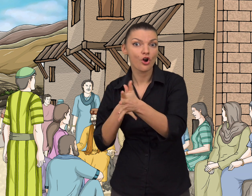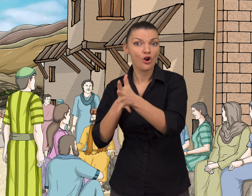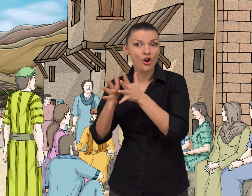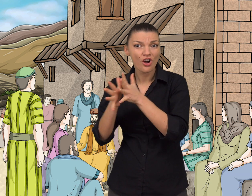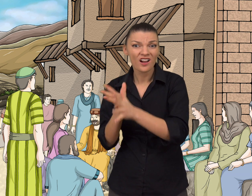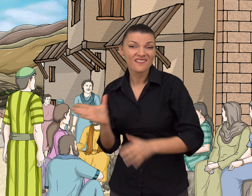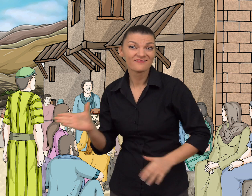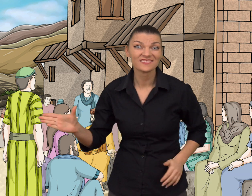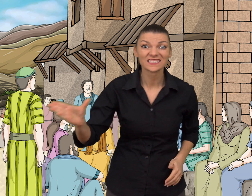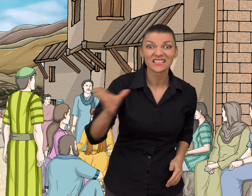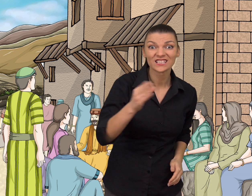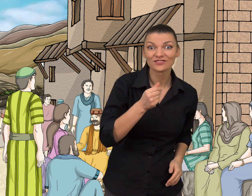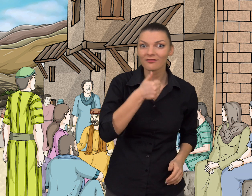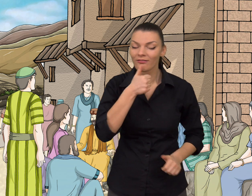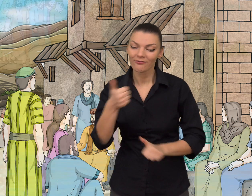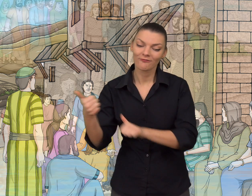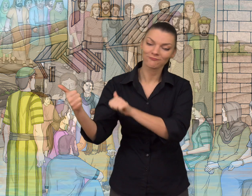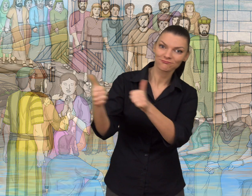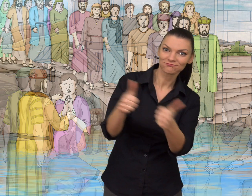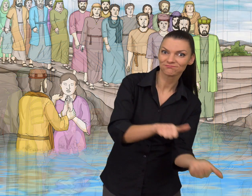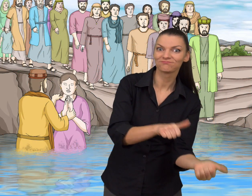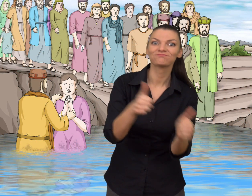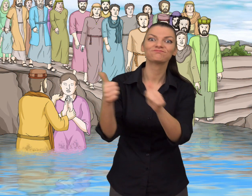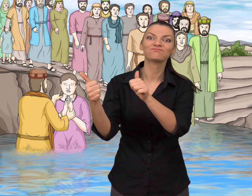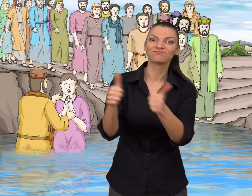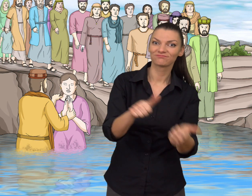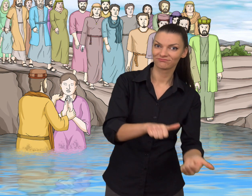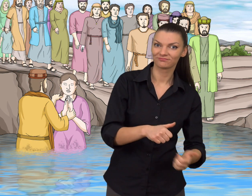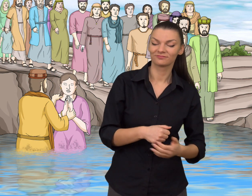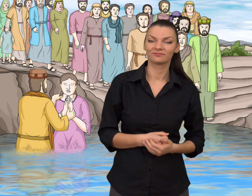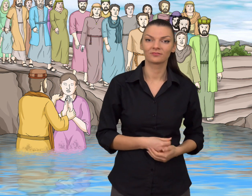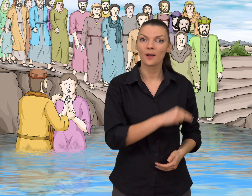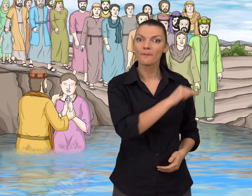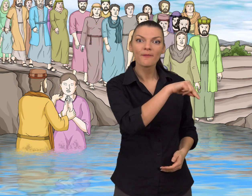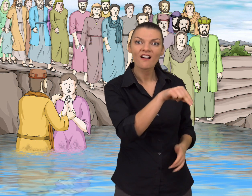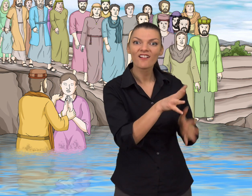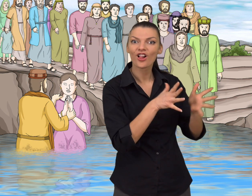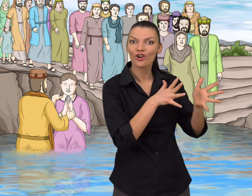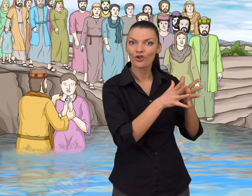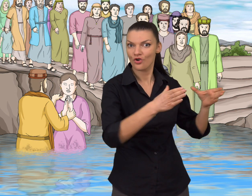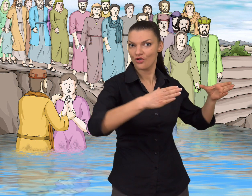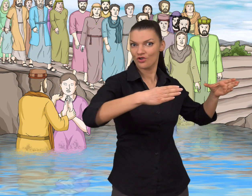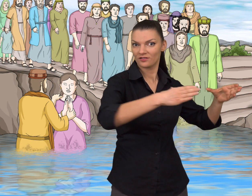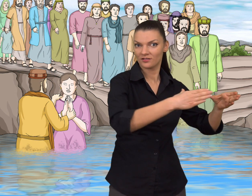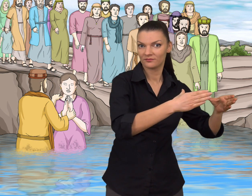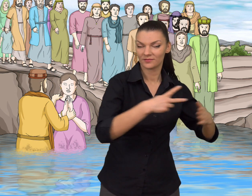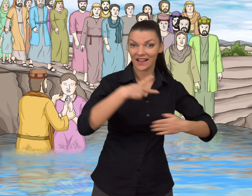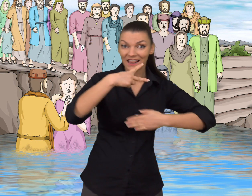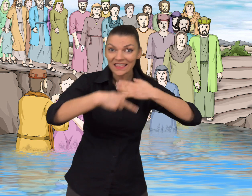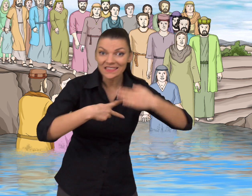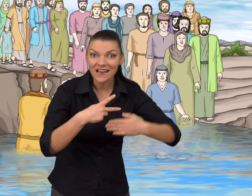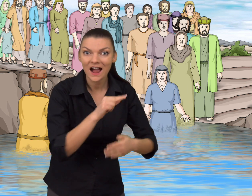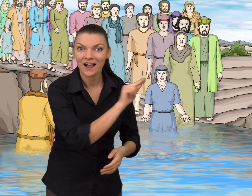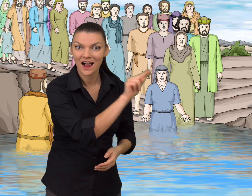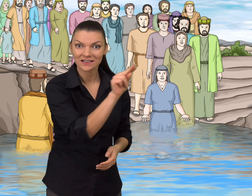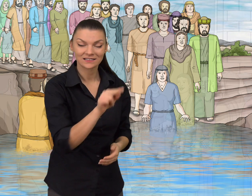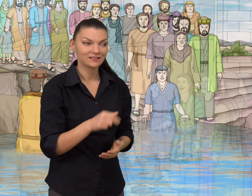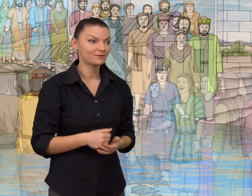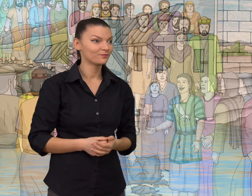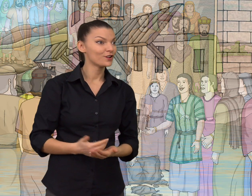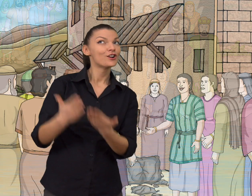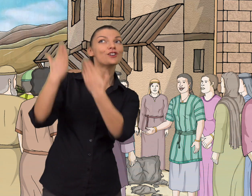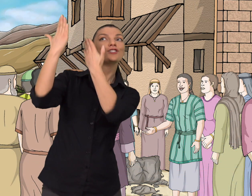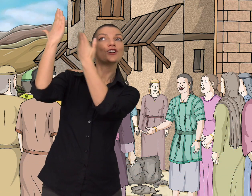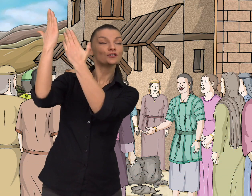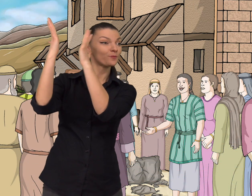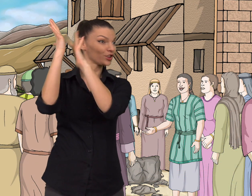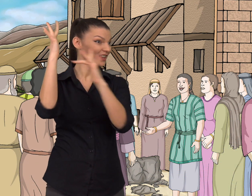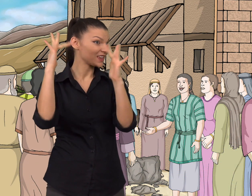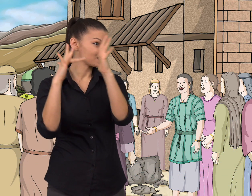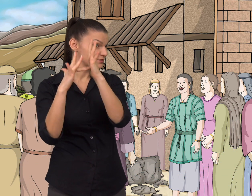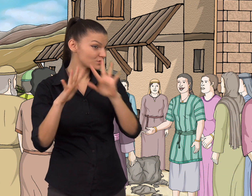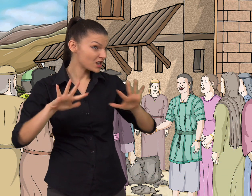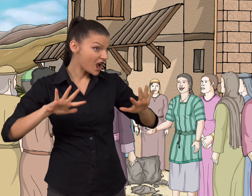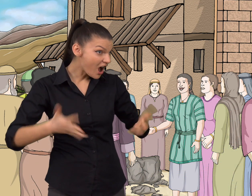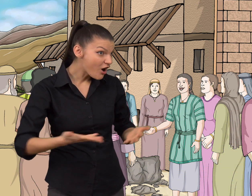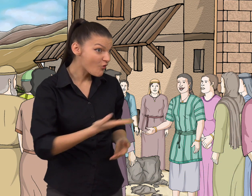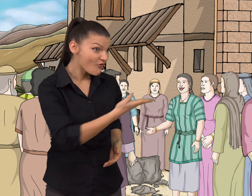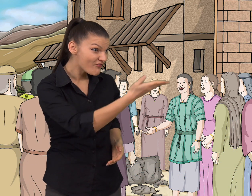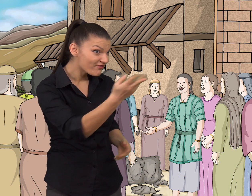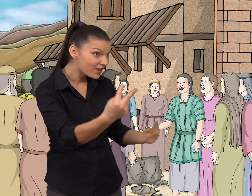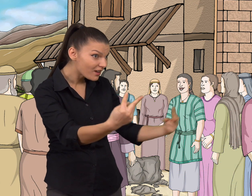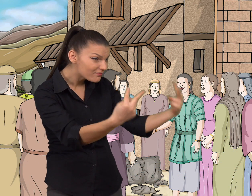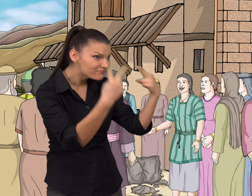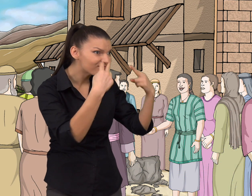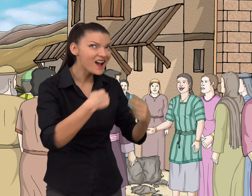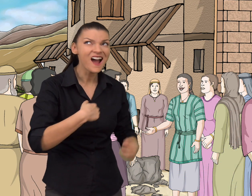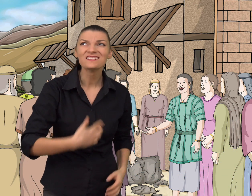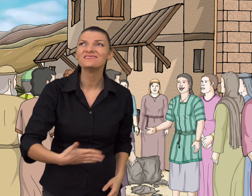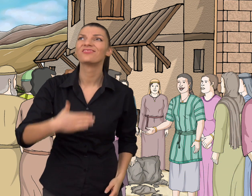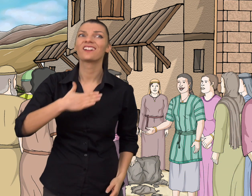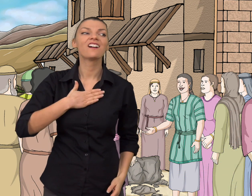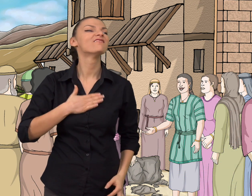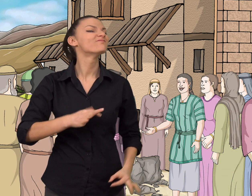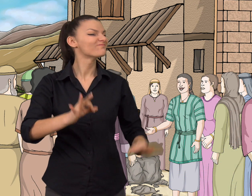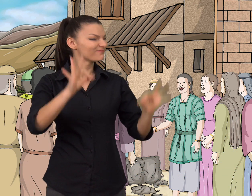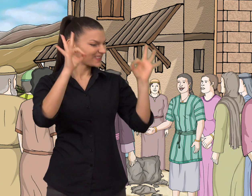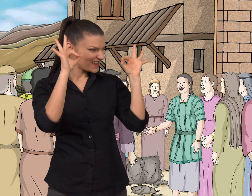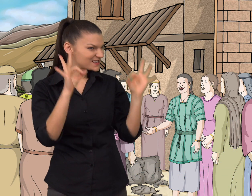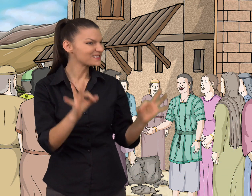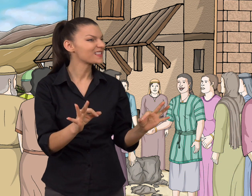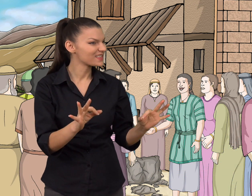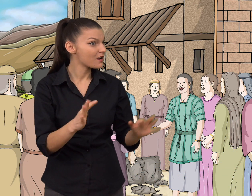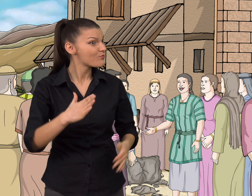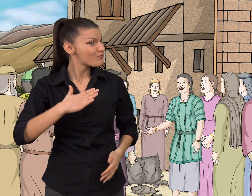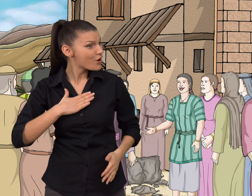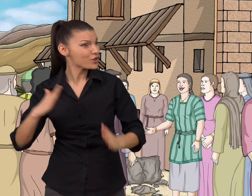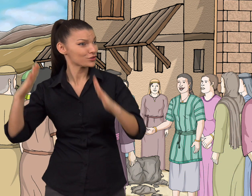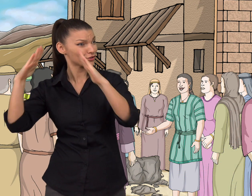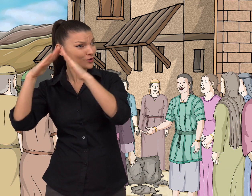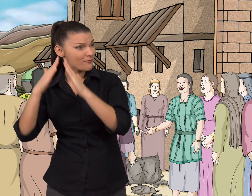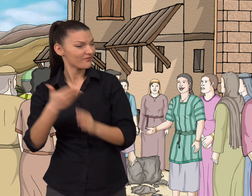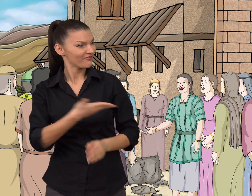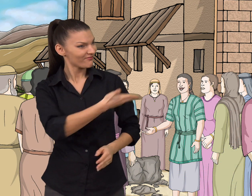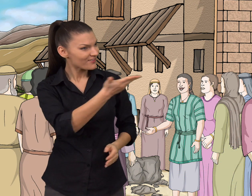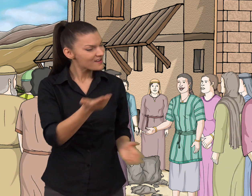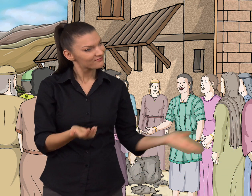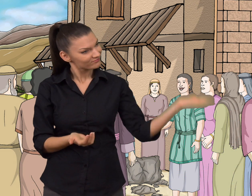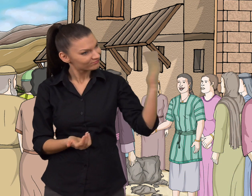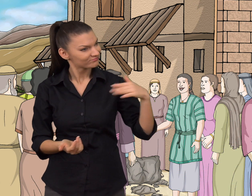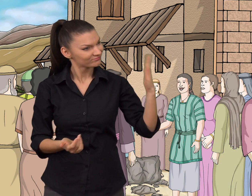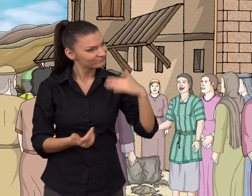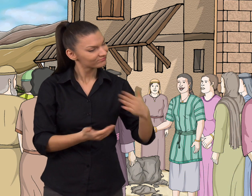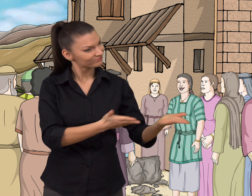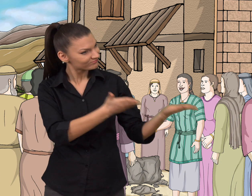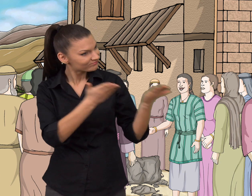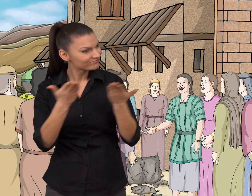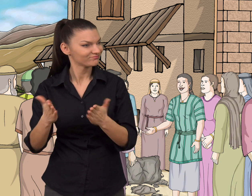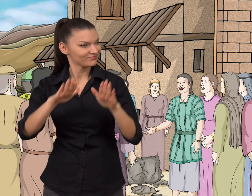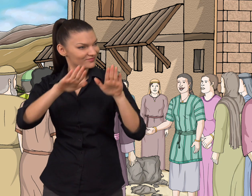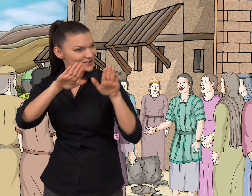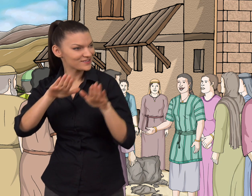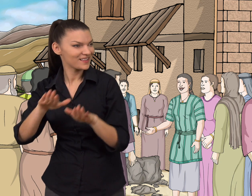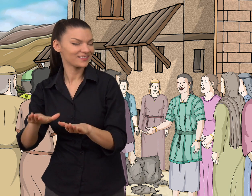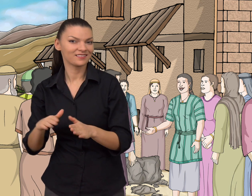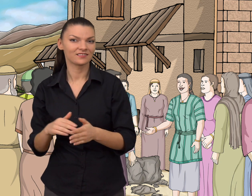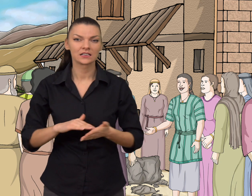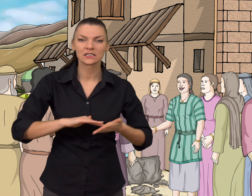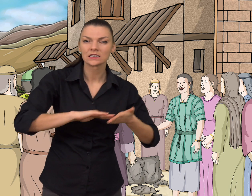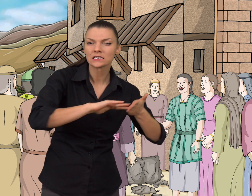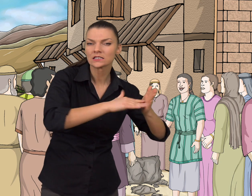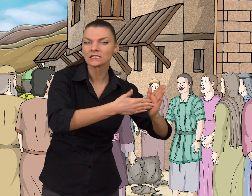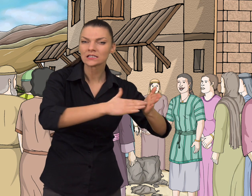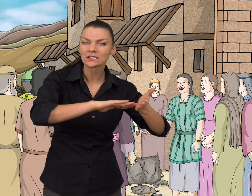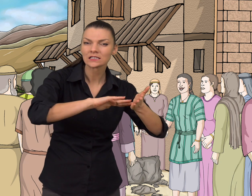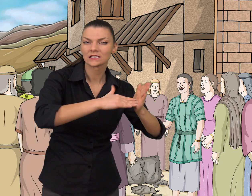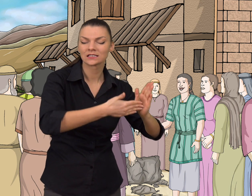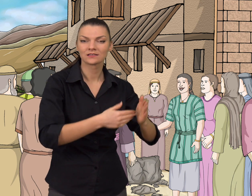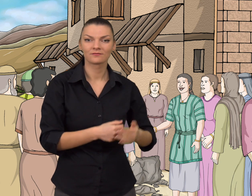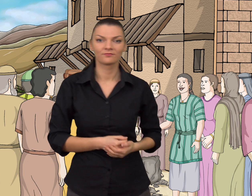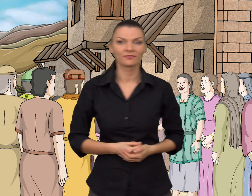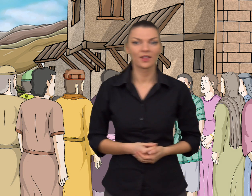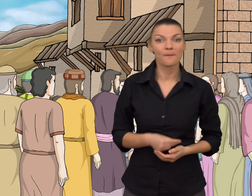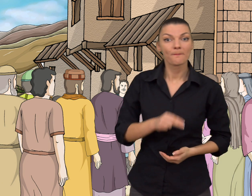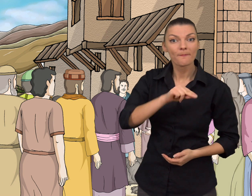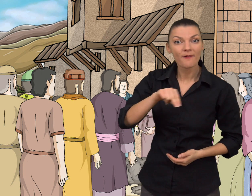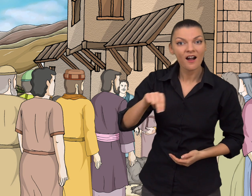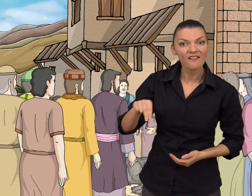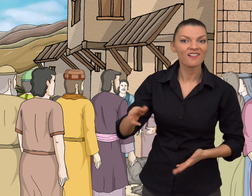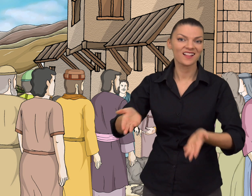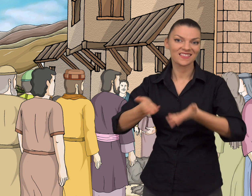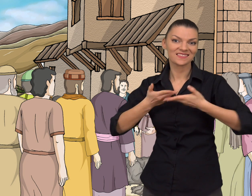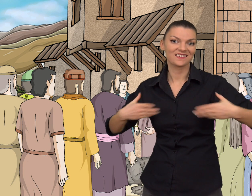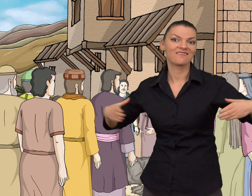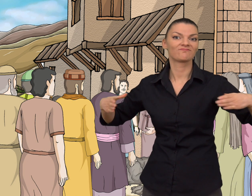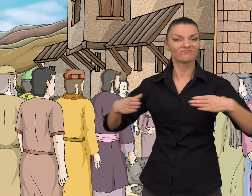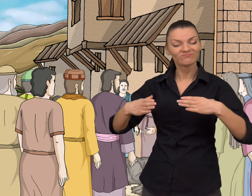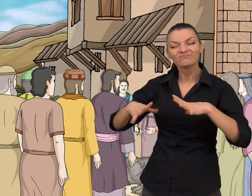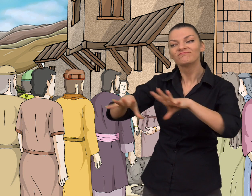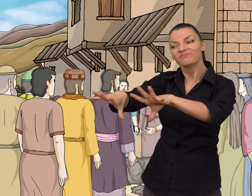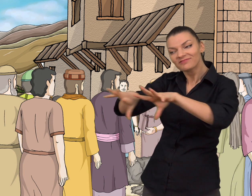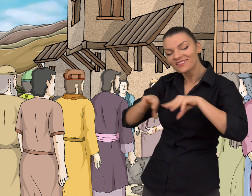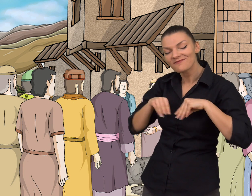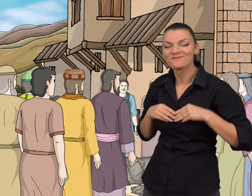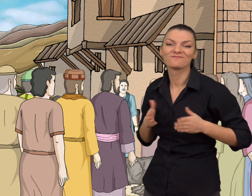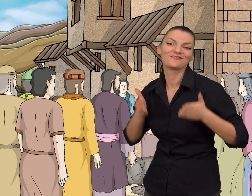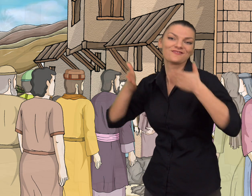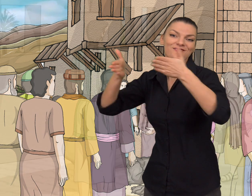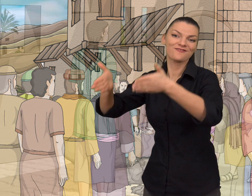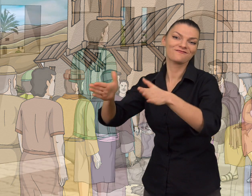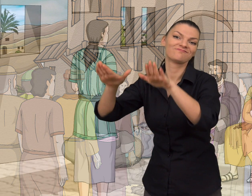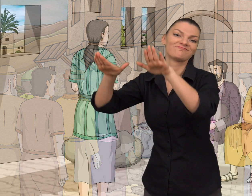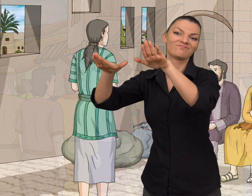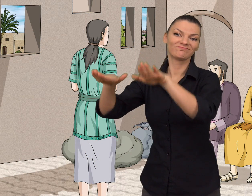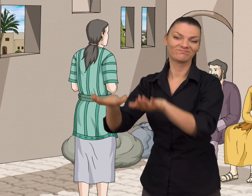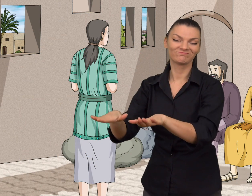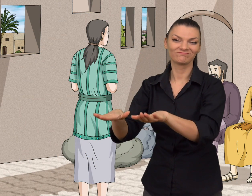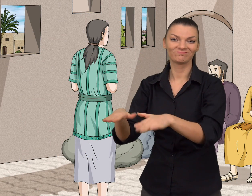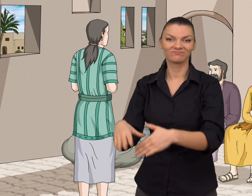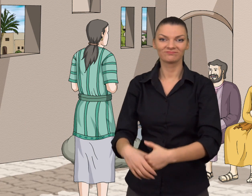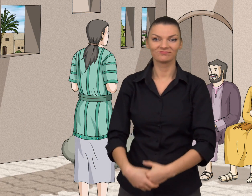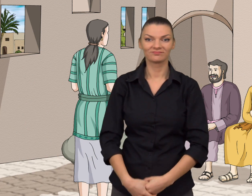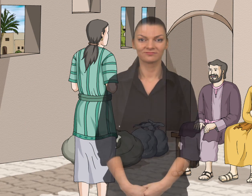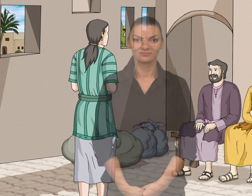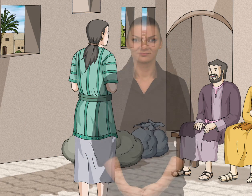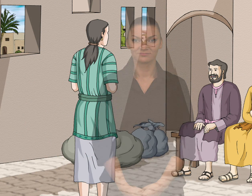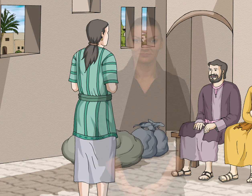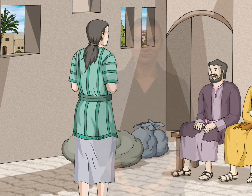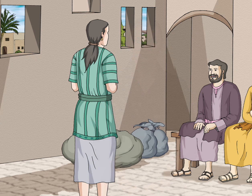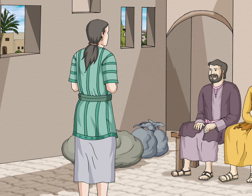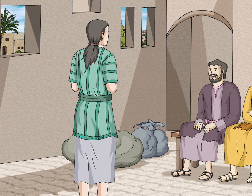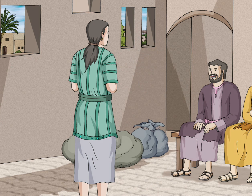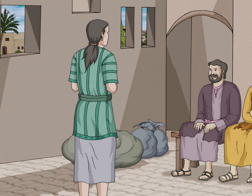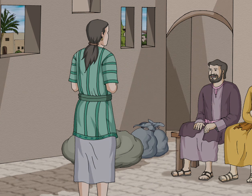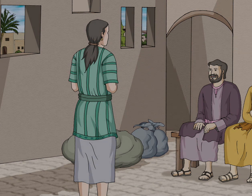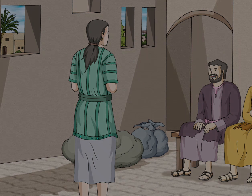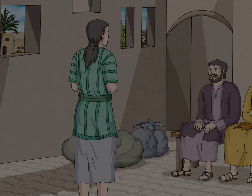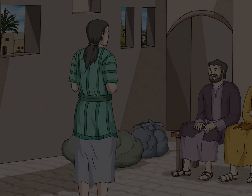And when she and her household had been baptized, she urged us, “If you consider me a believer in the Lord, come and stay at my house.” And she persuaded us.